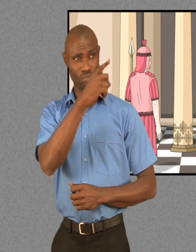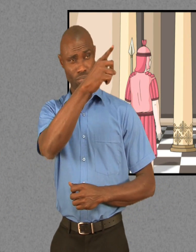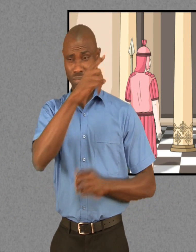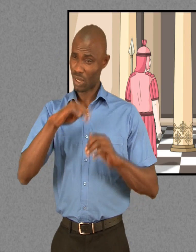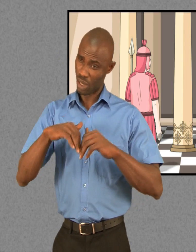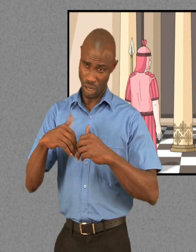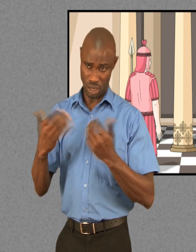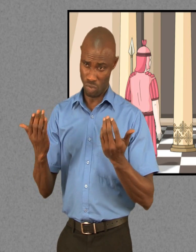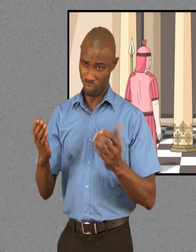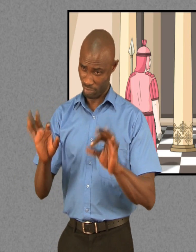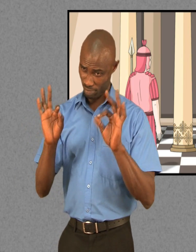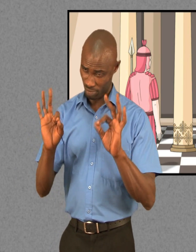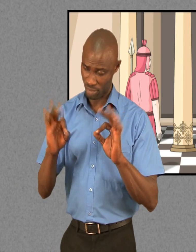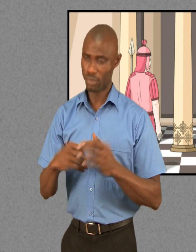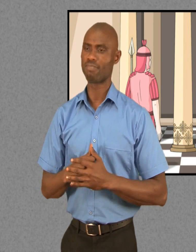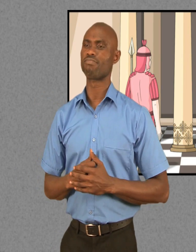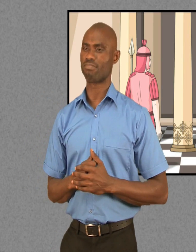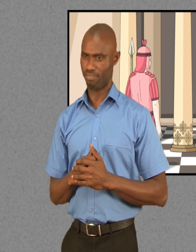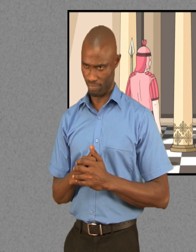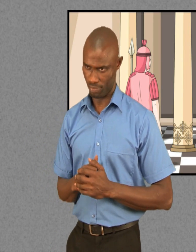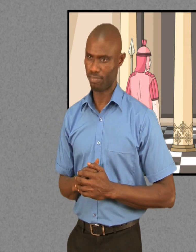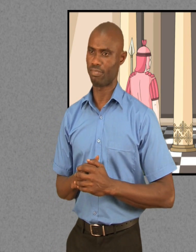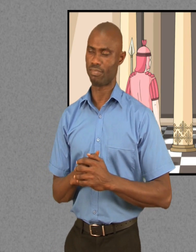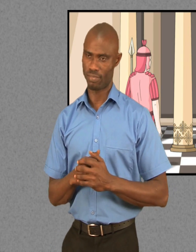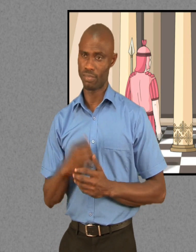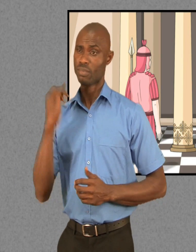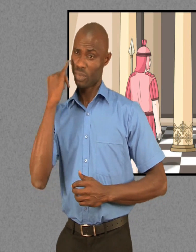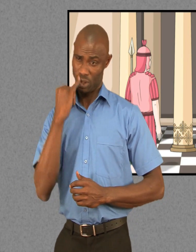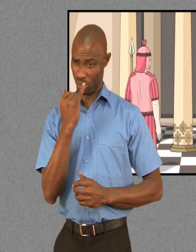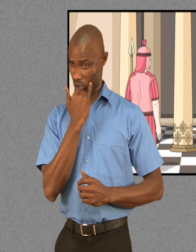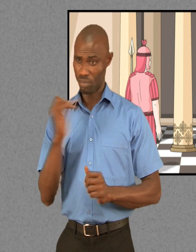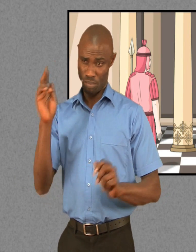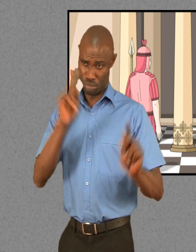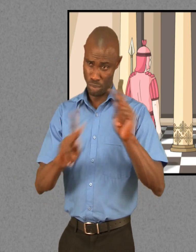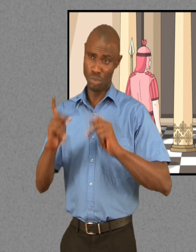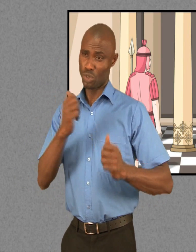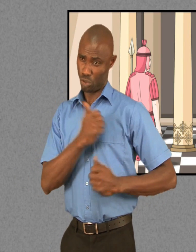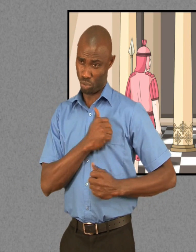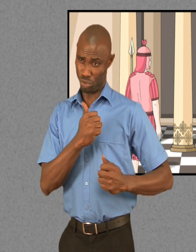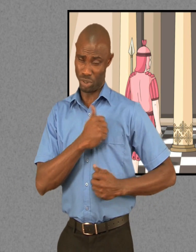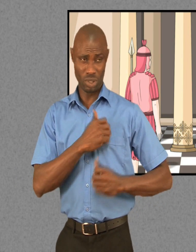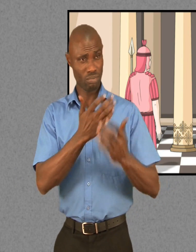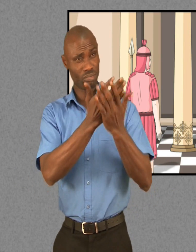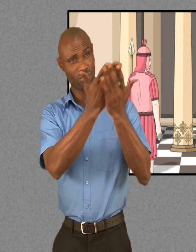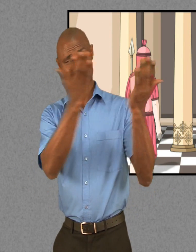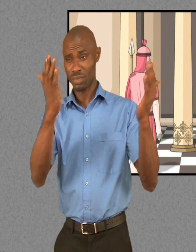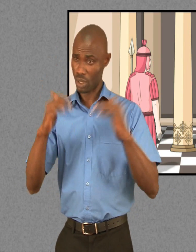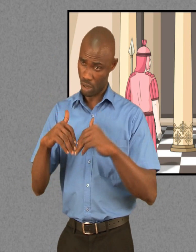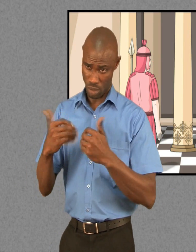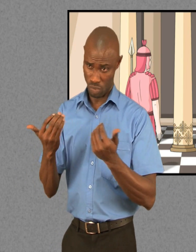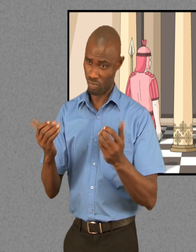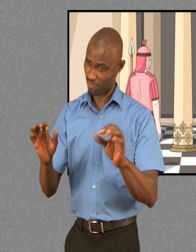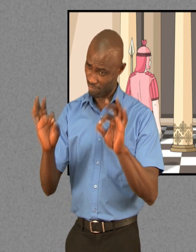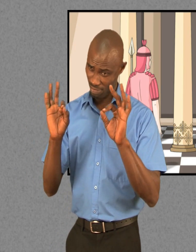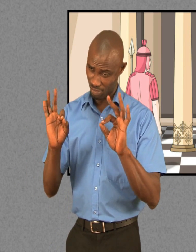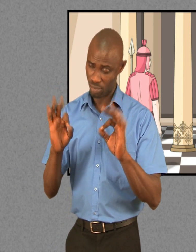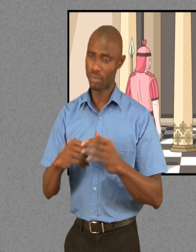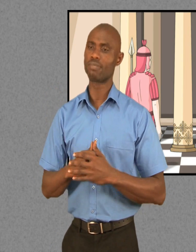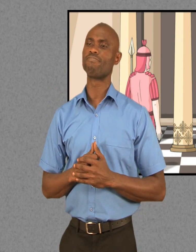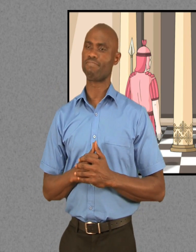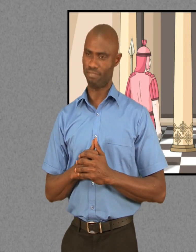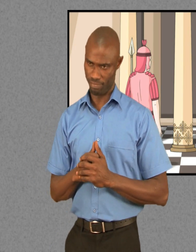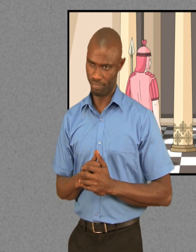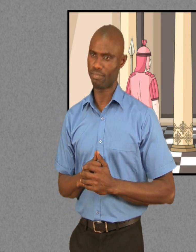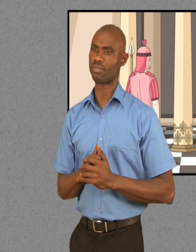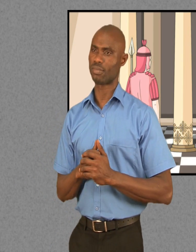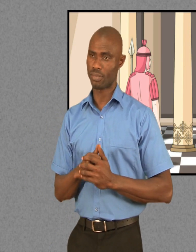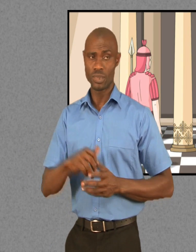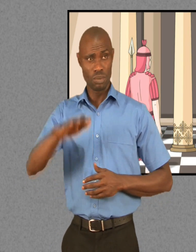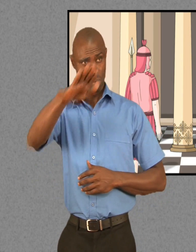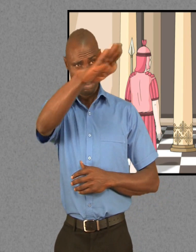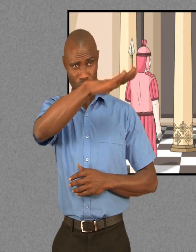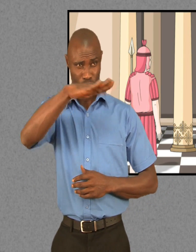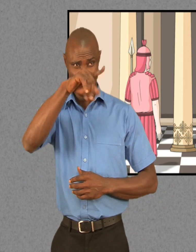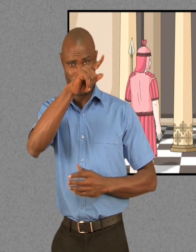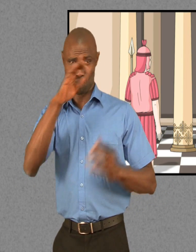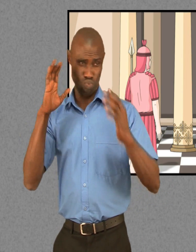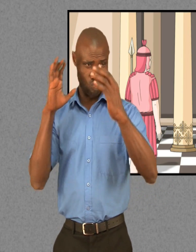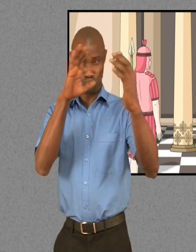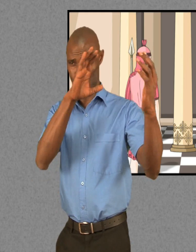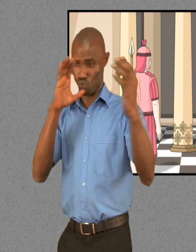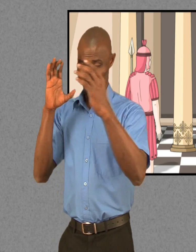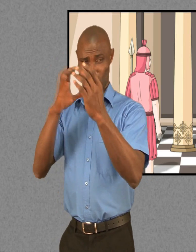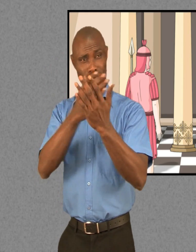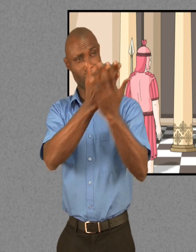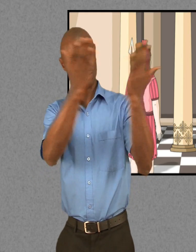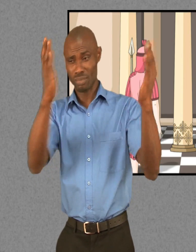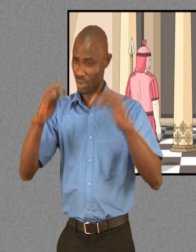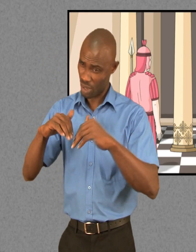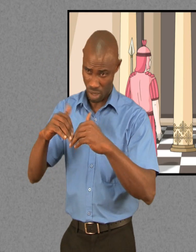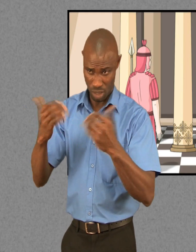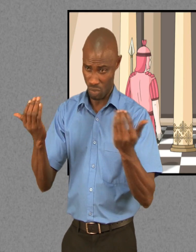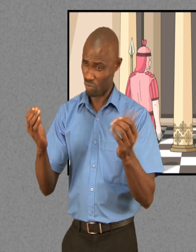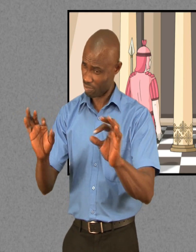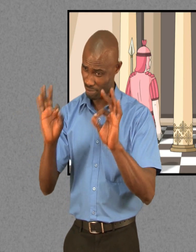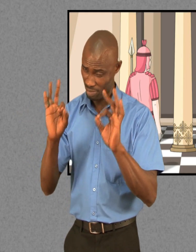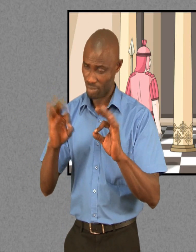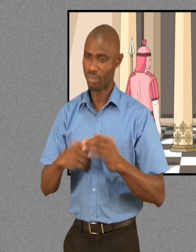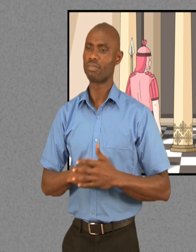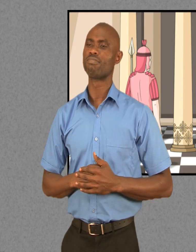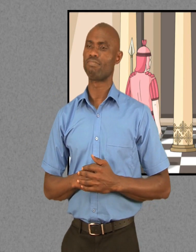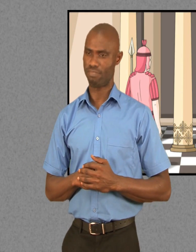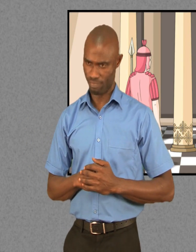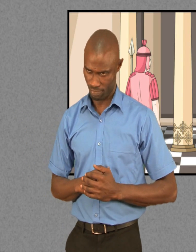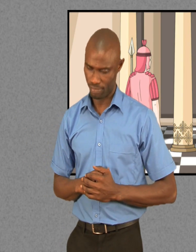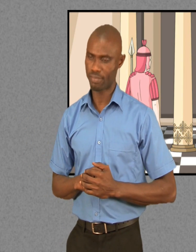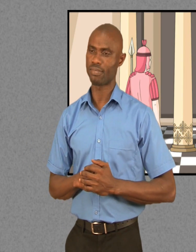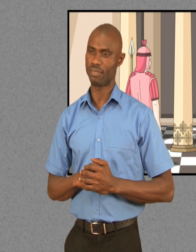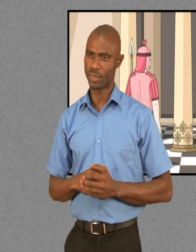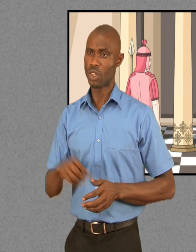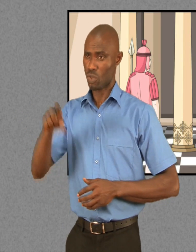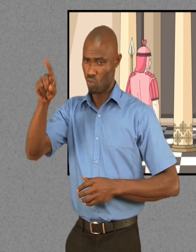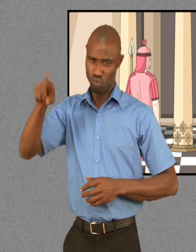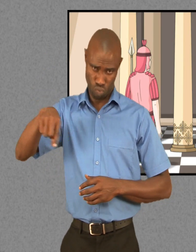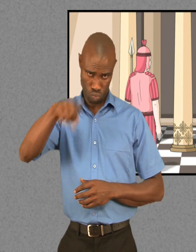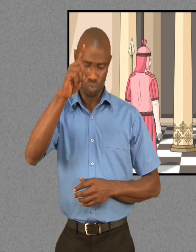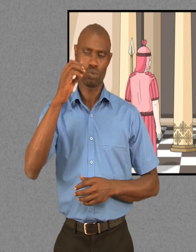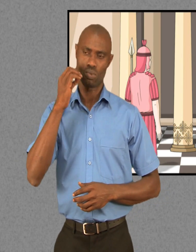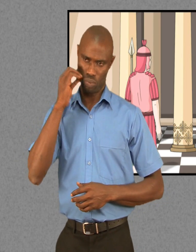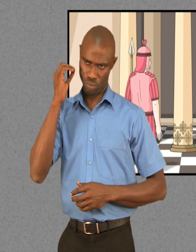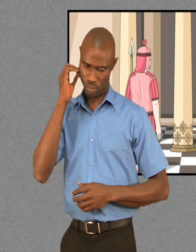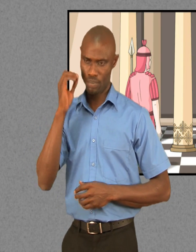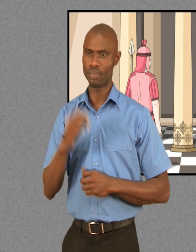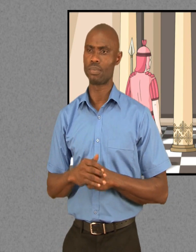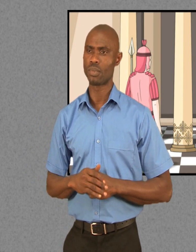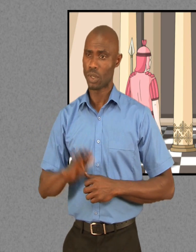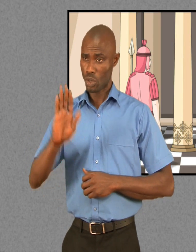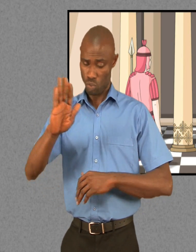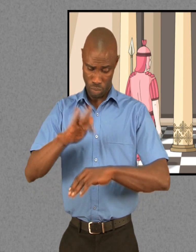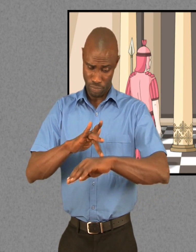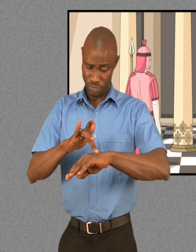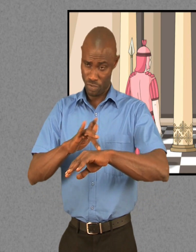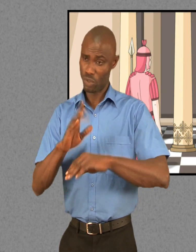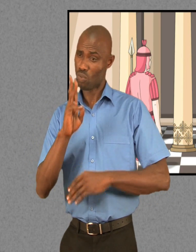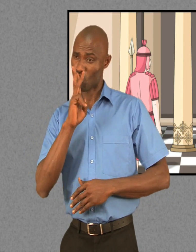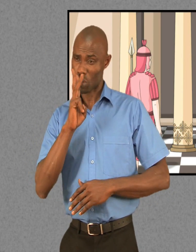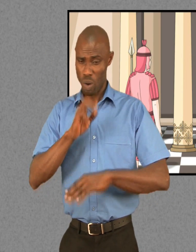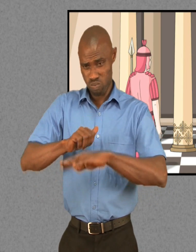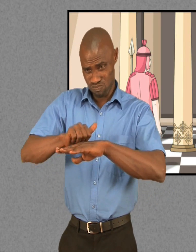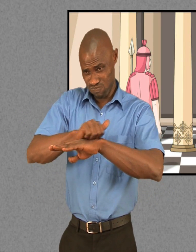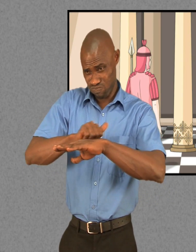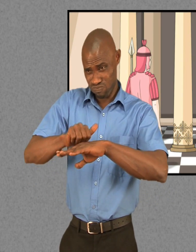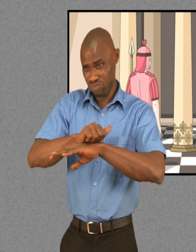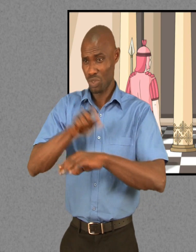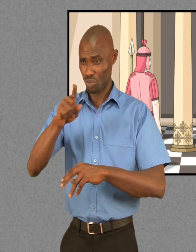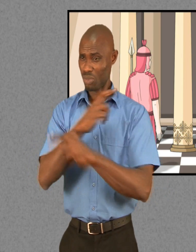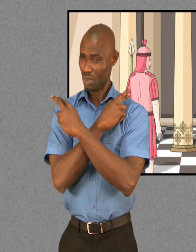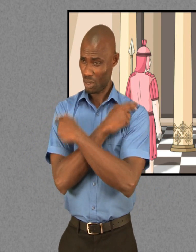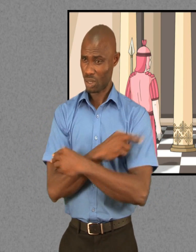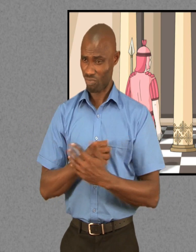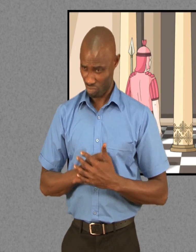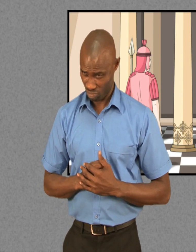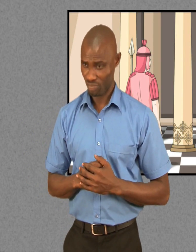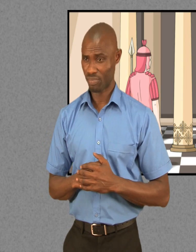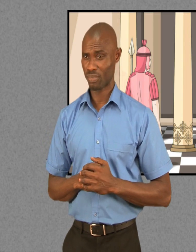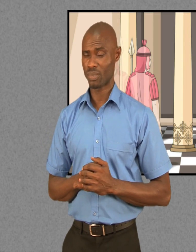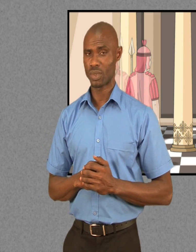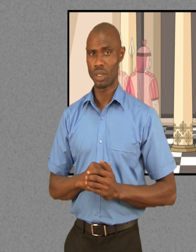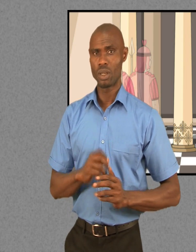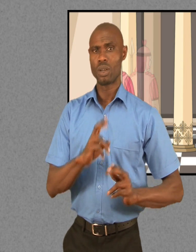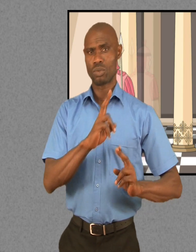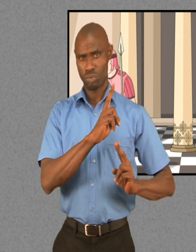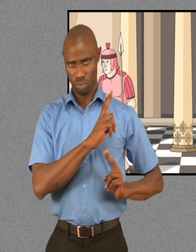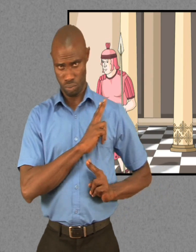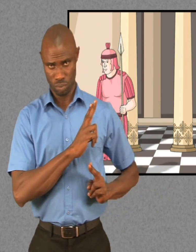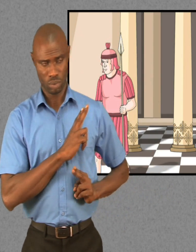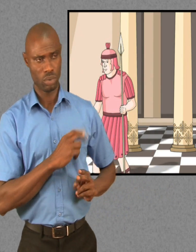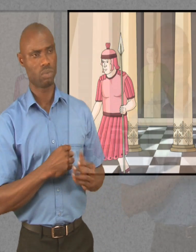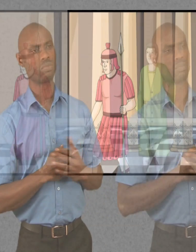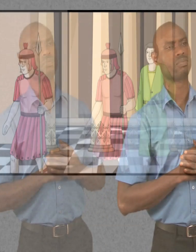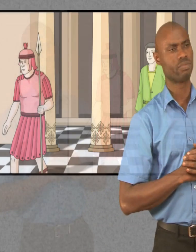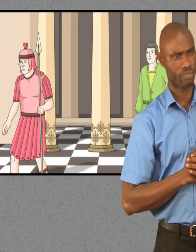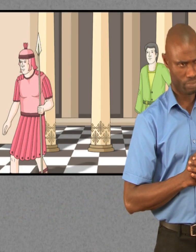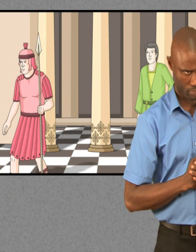Then he said to Uriah, “Go down to your house and wash your feet.”